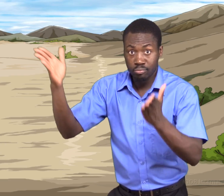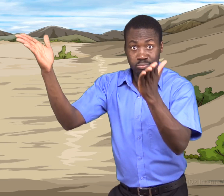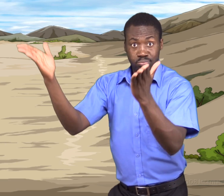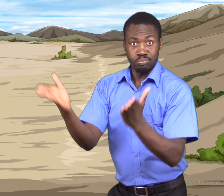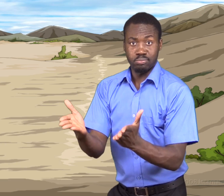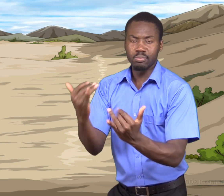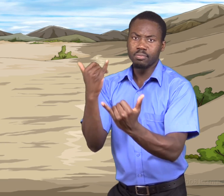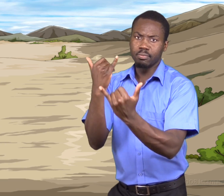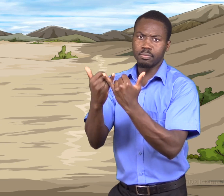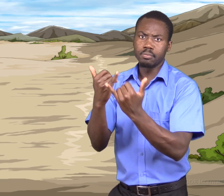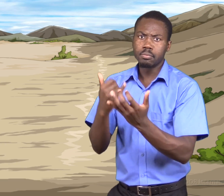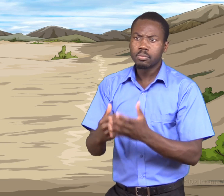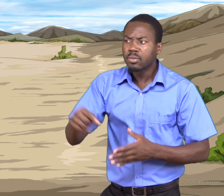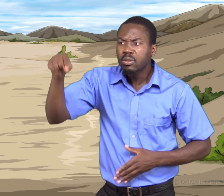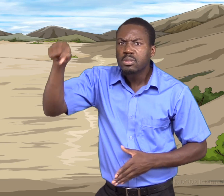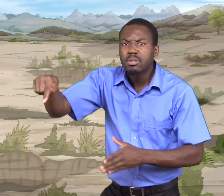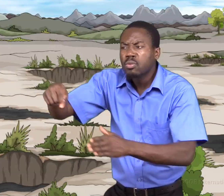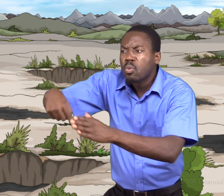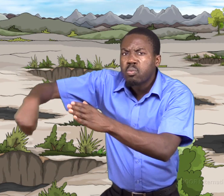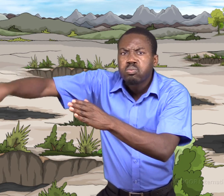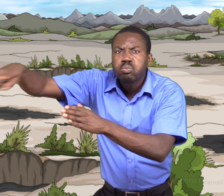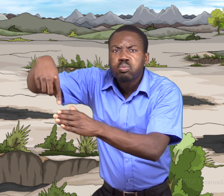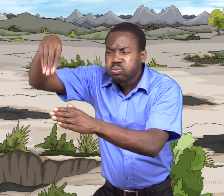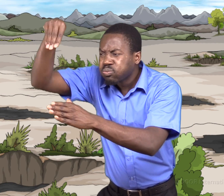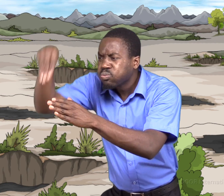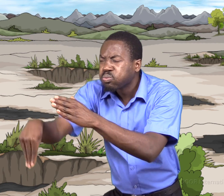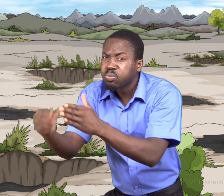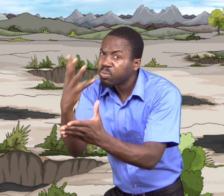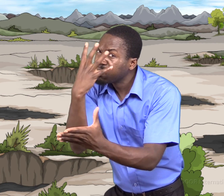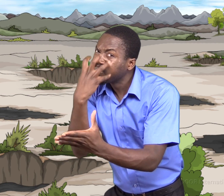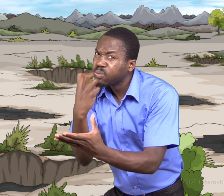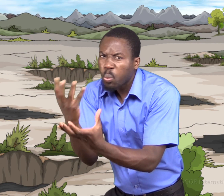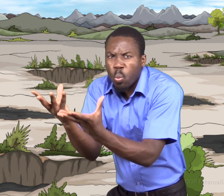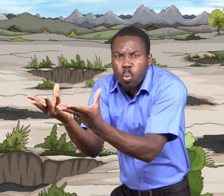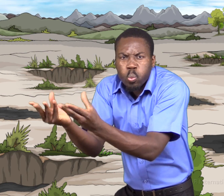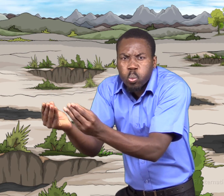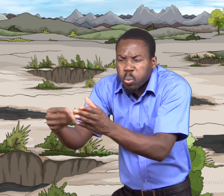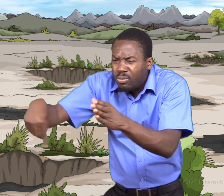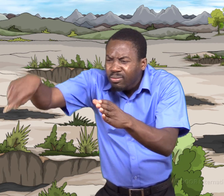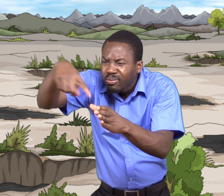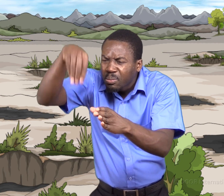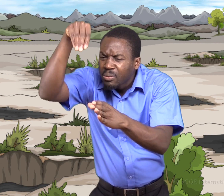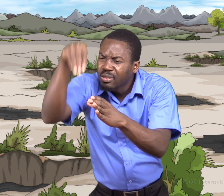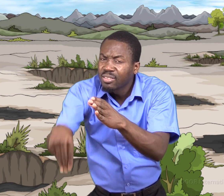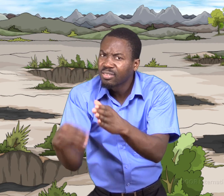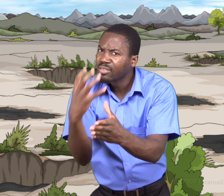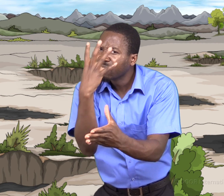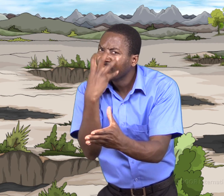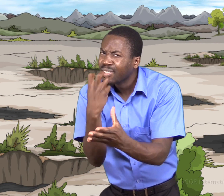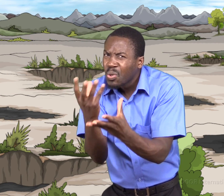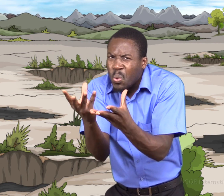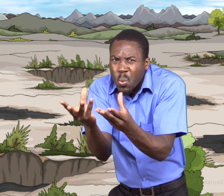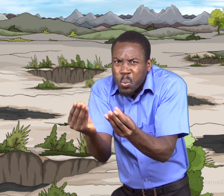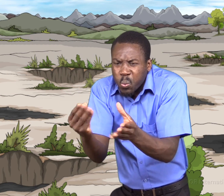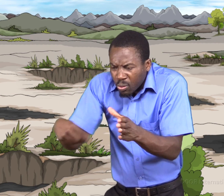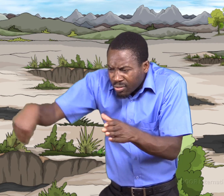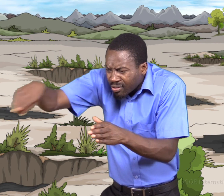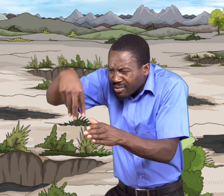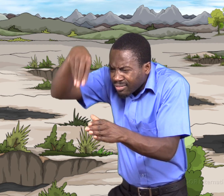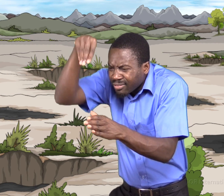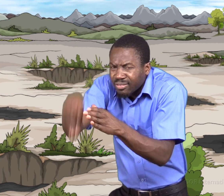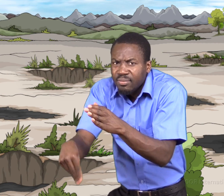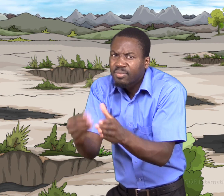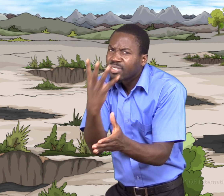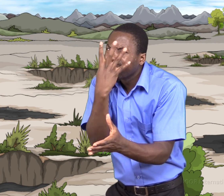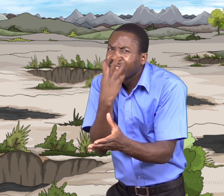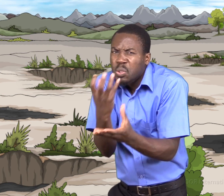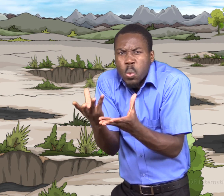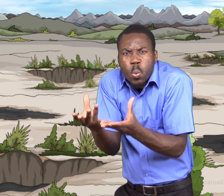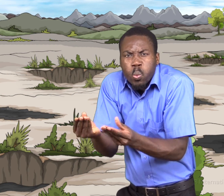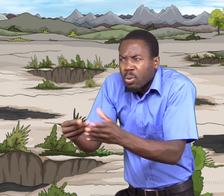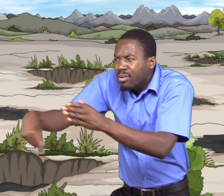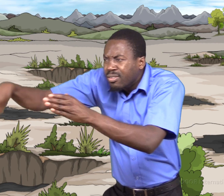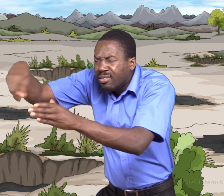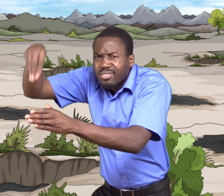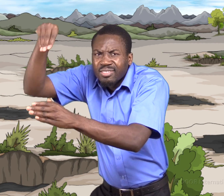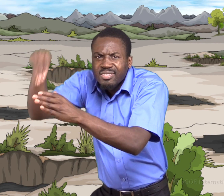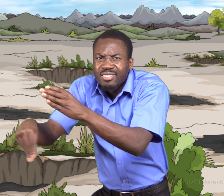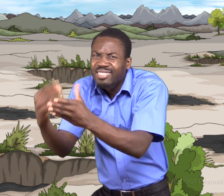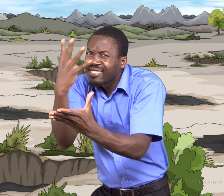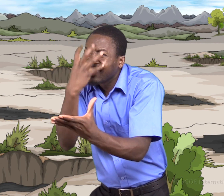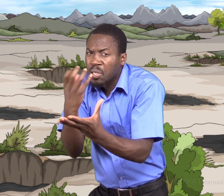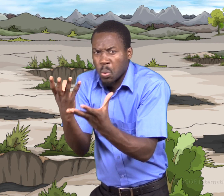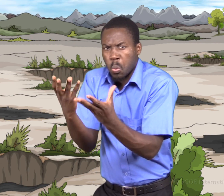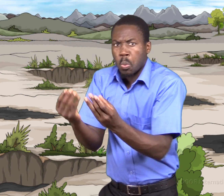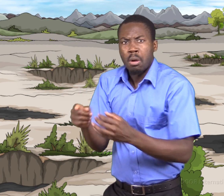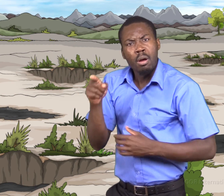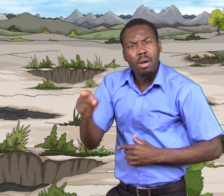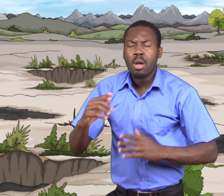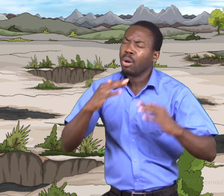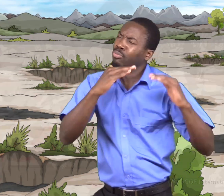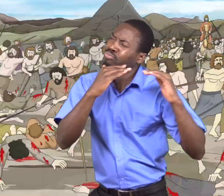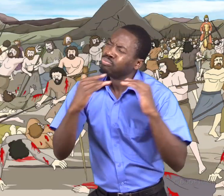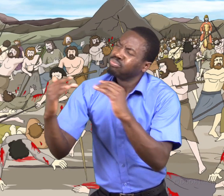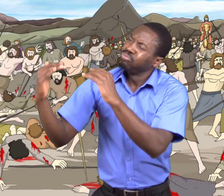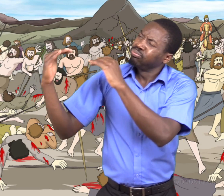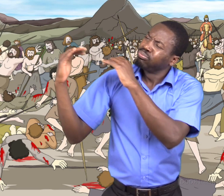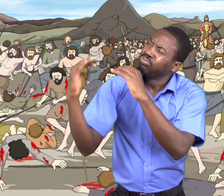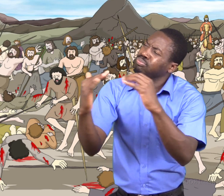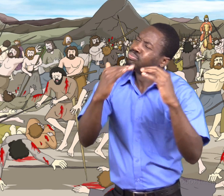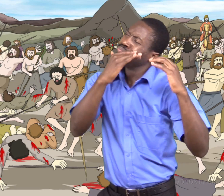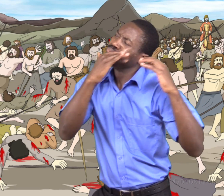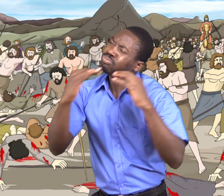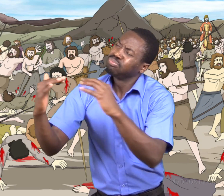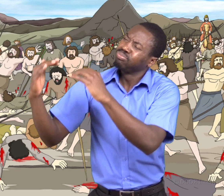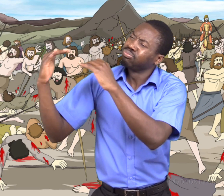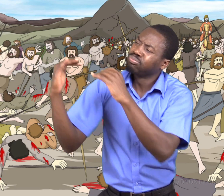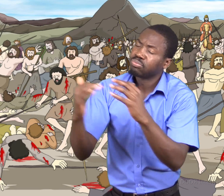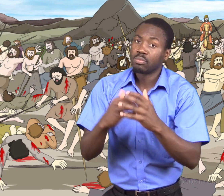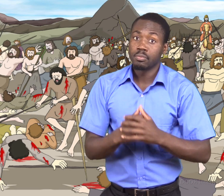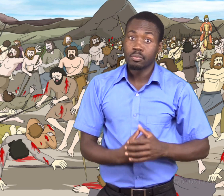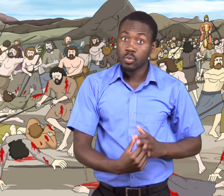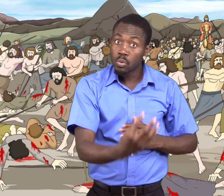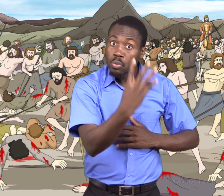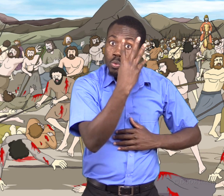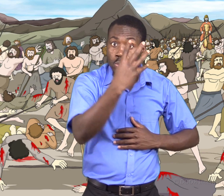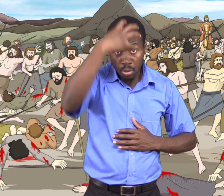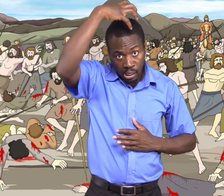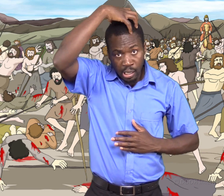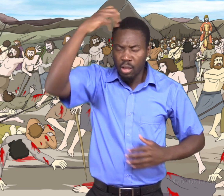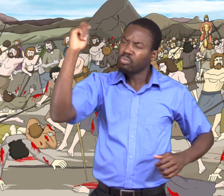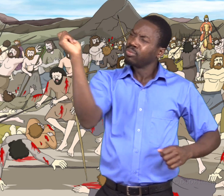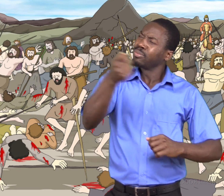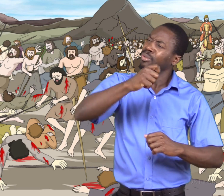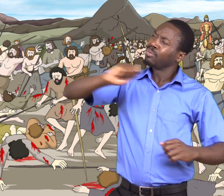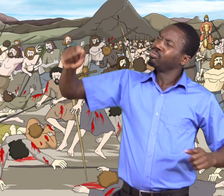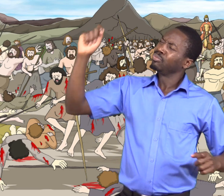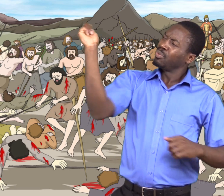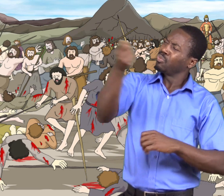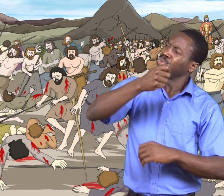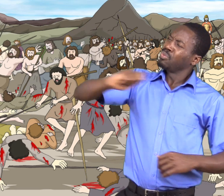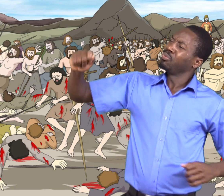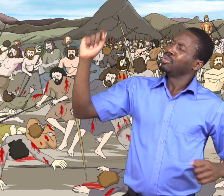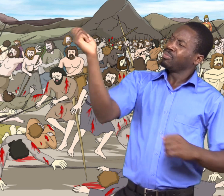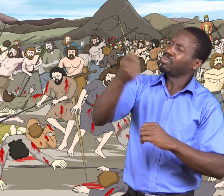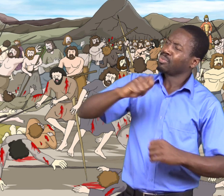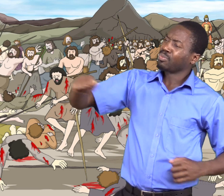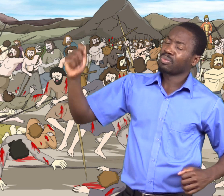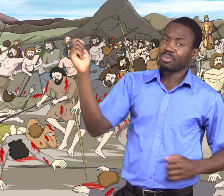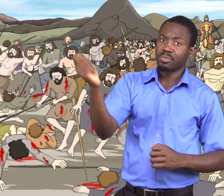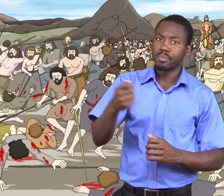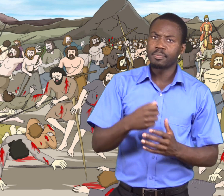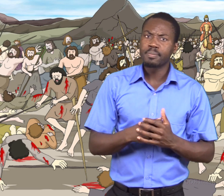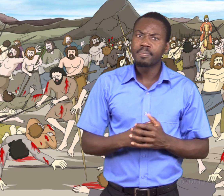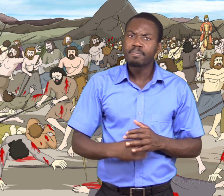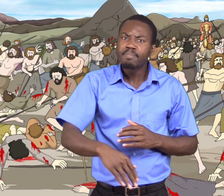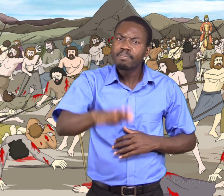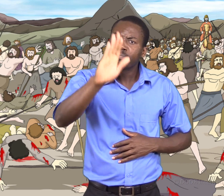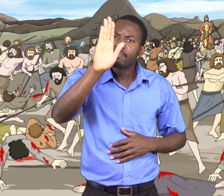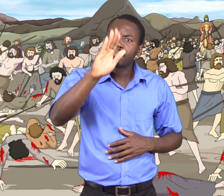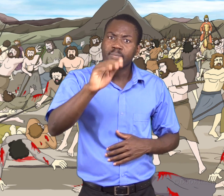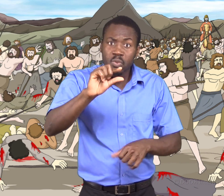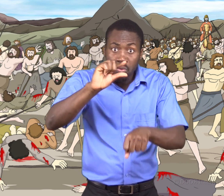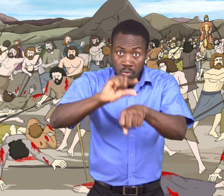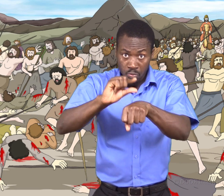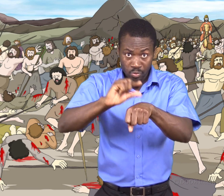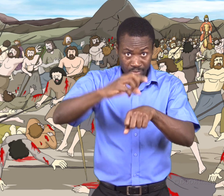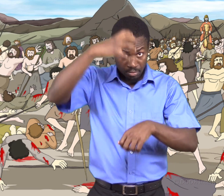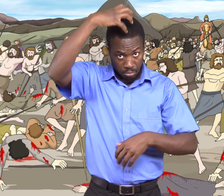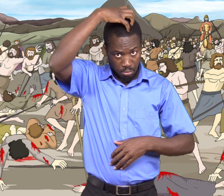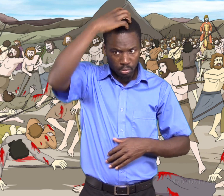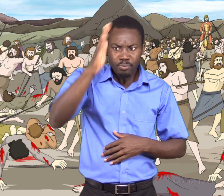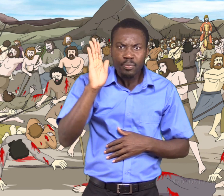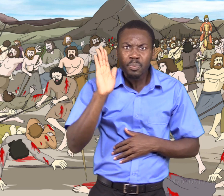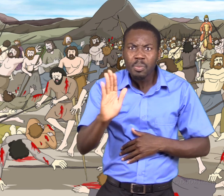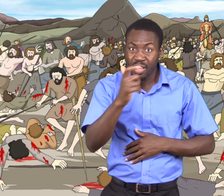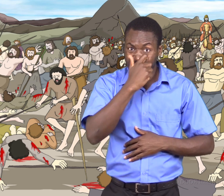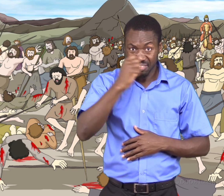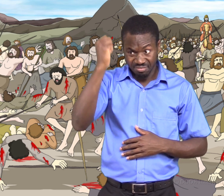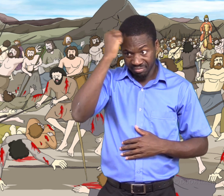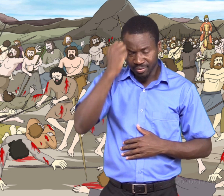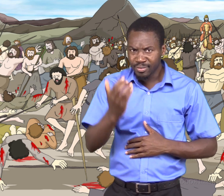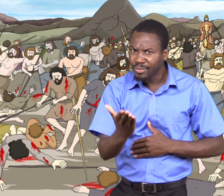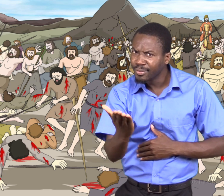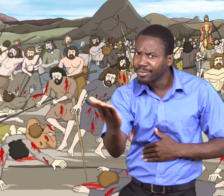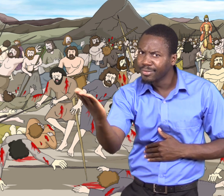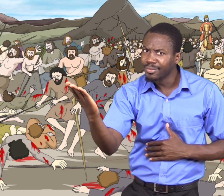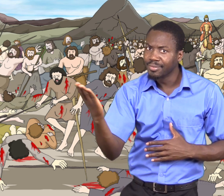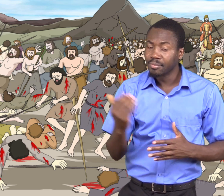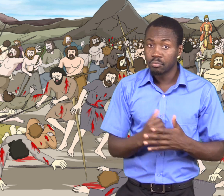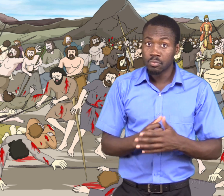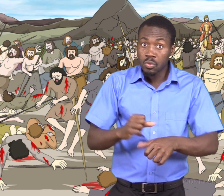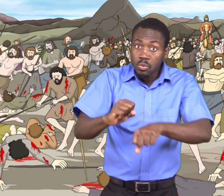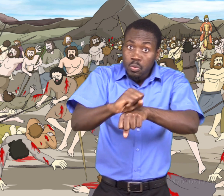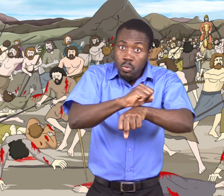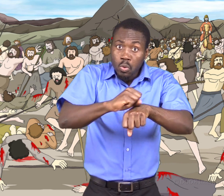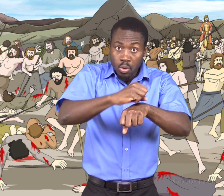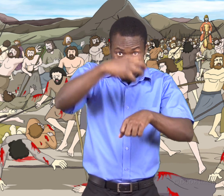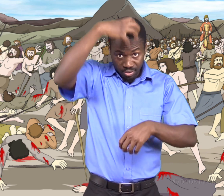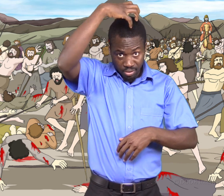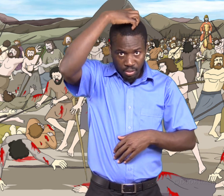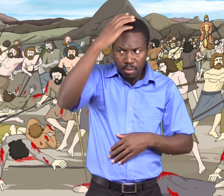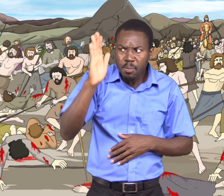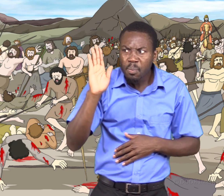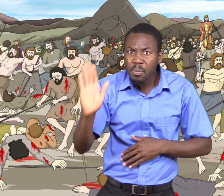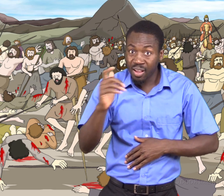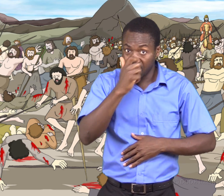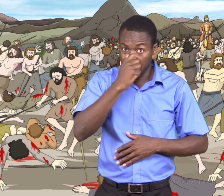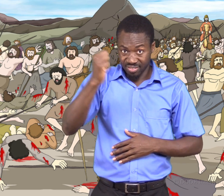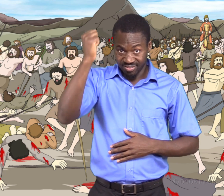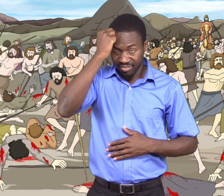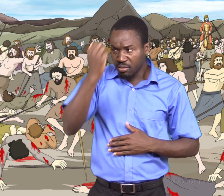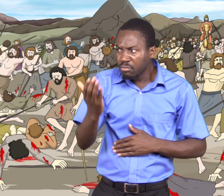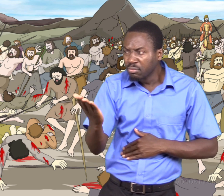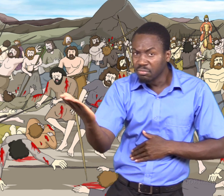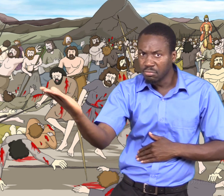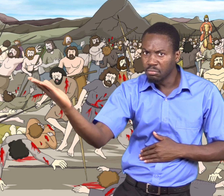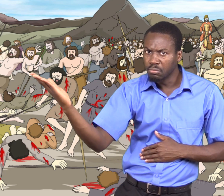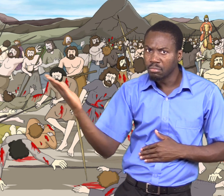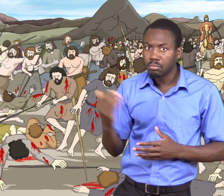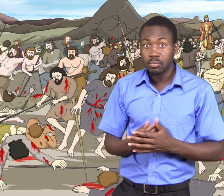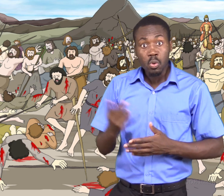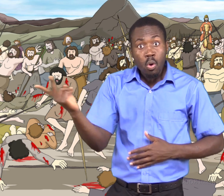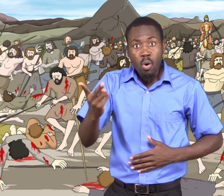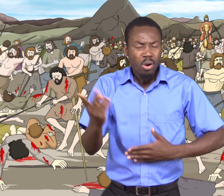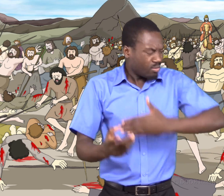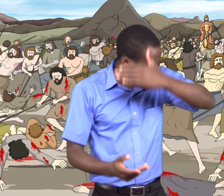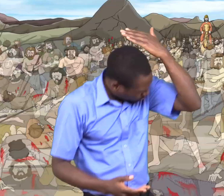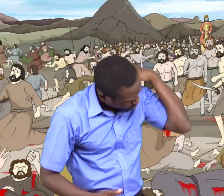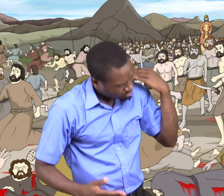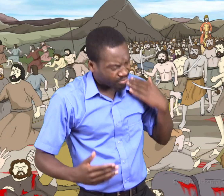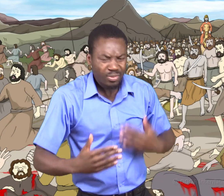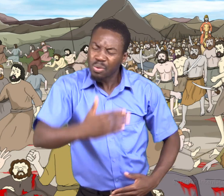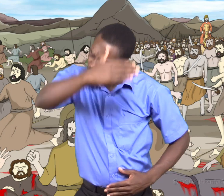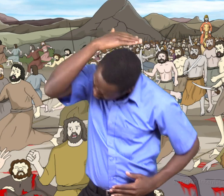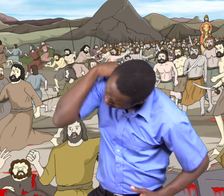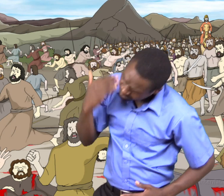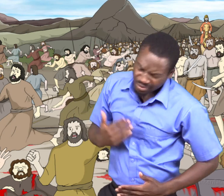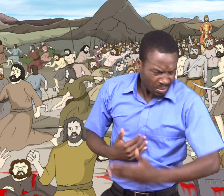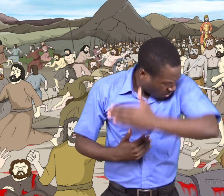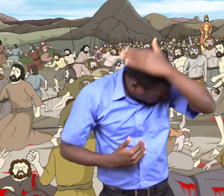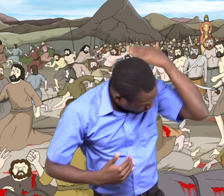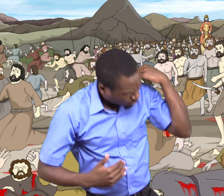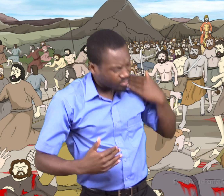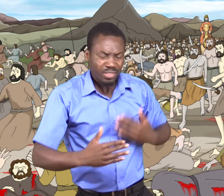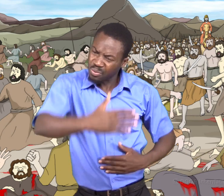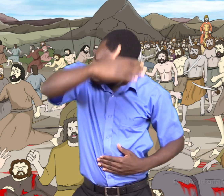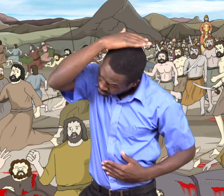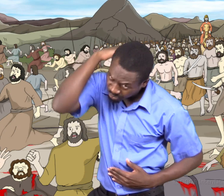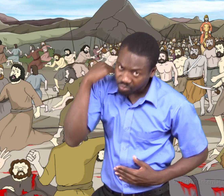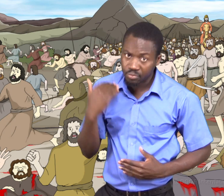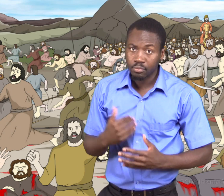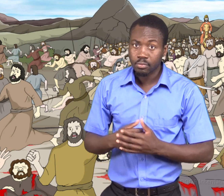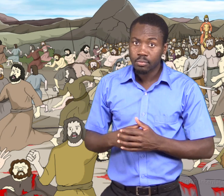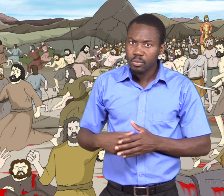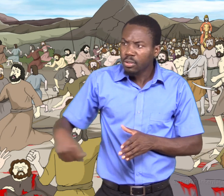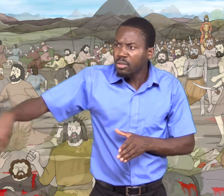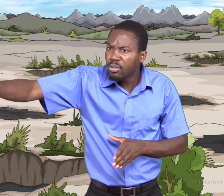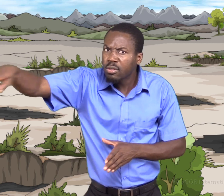Now the Valley of Siddim was full of tar pits, and as the kings of Sodom and Gomorrah fled, some men fell into the pits, but the survivors fled to the hill country.